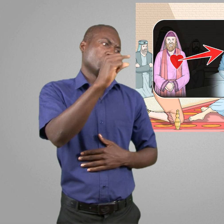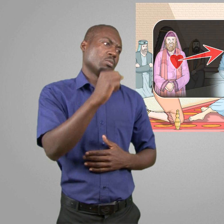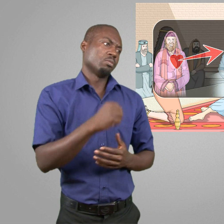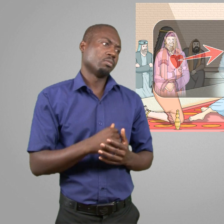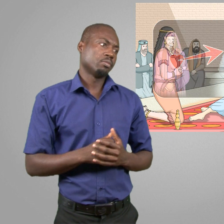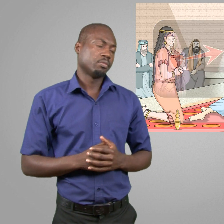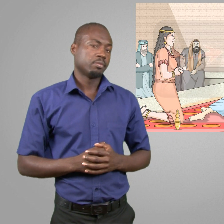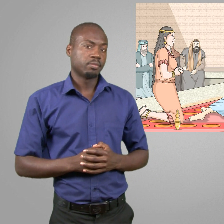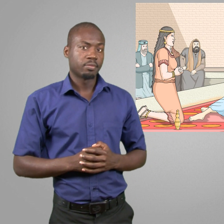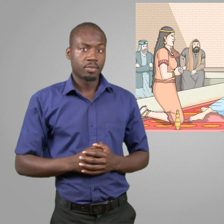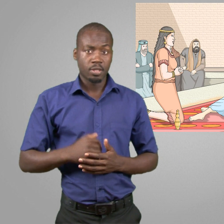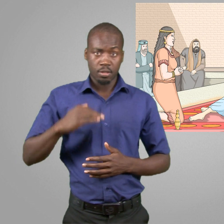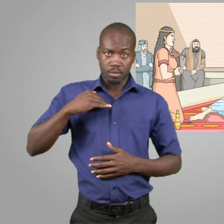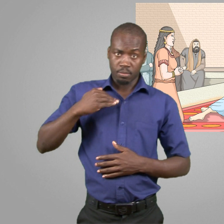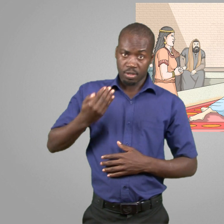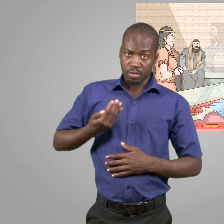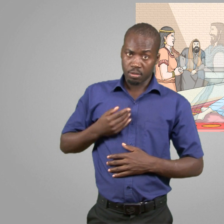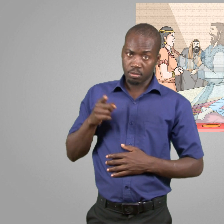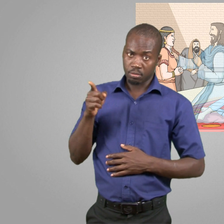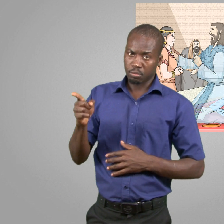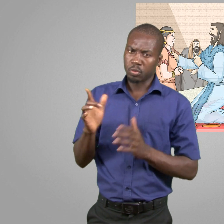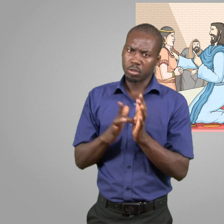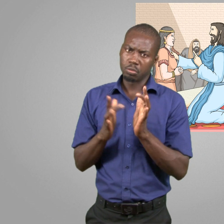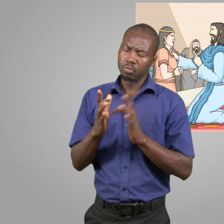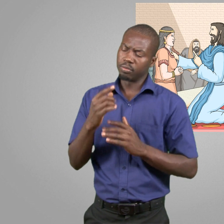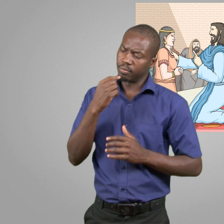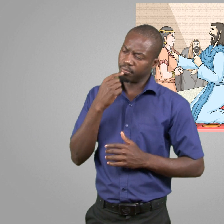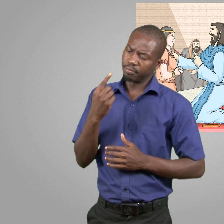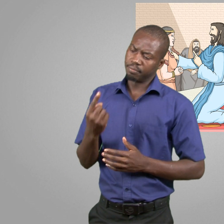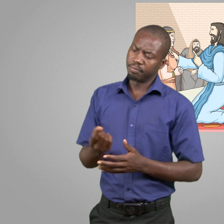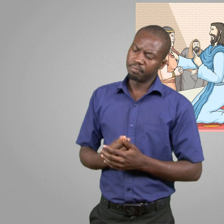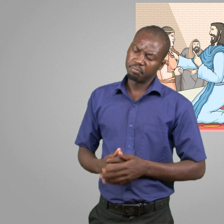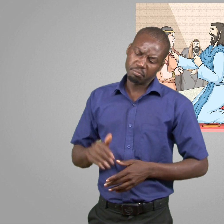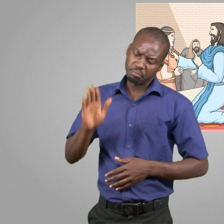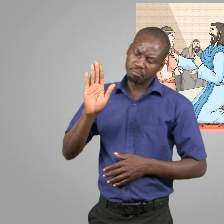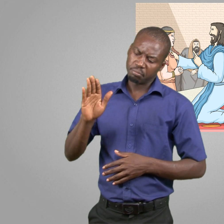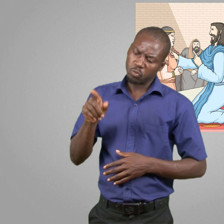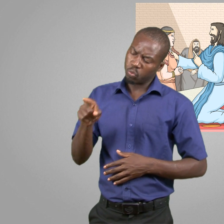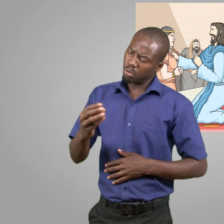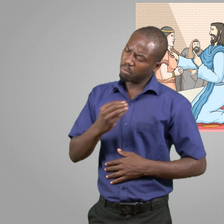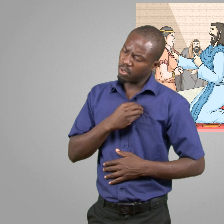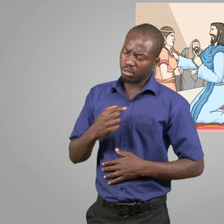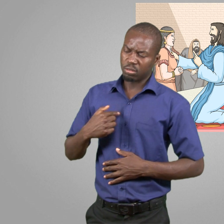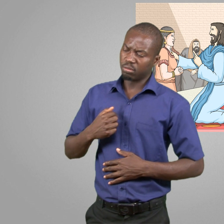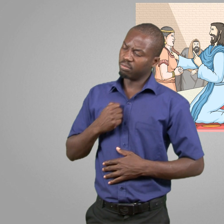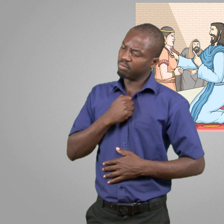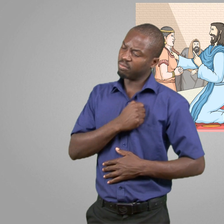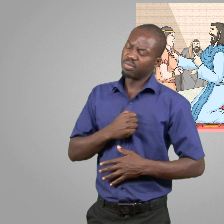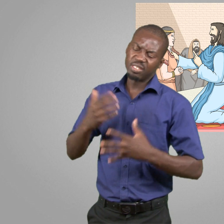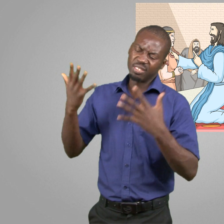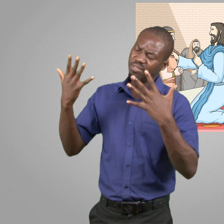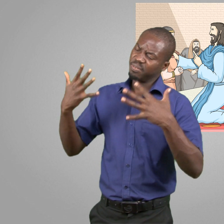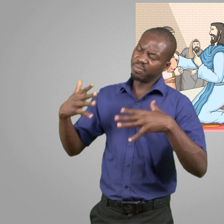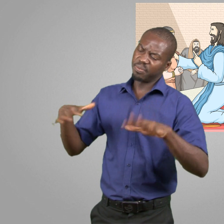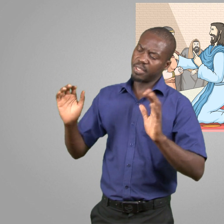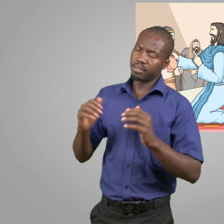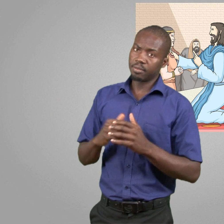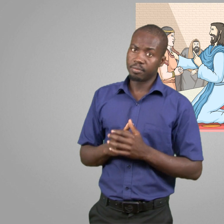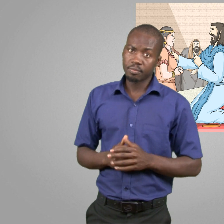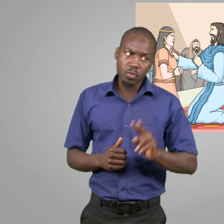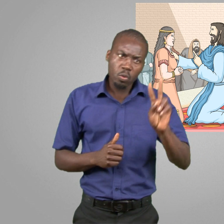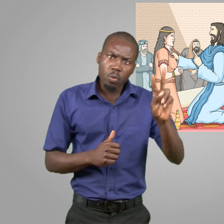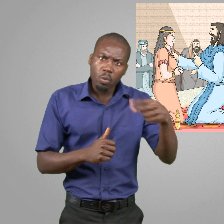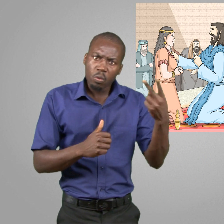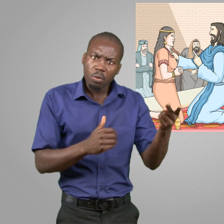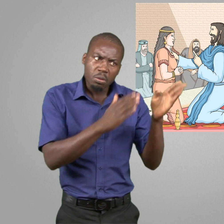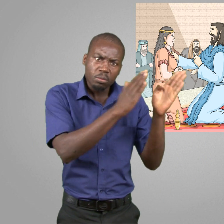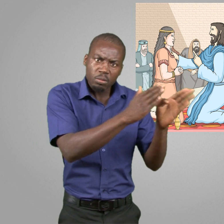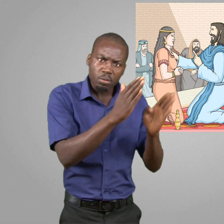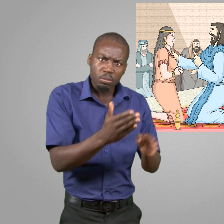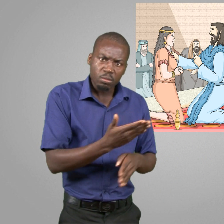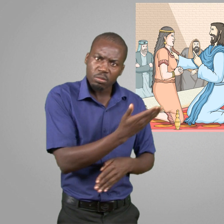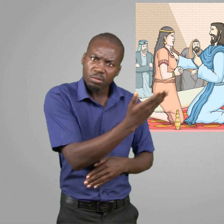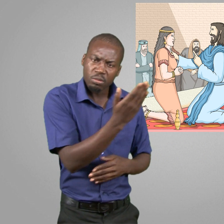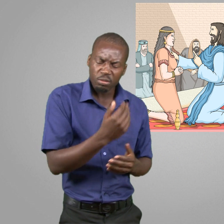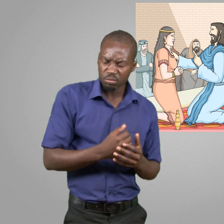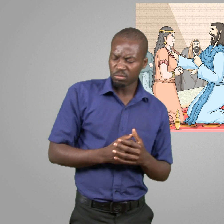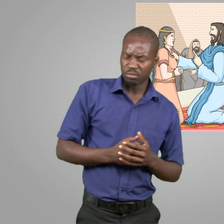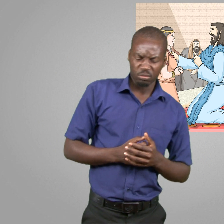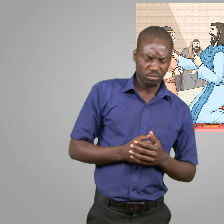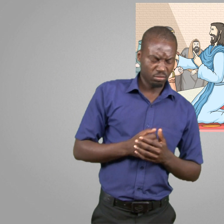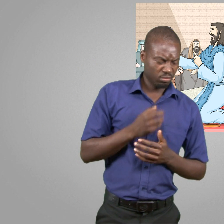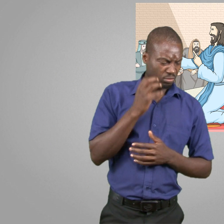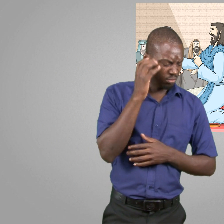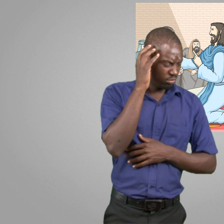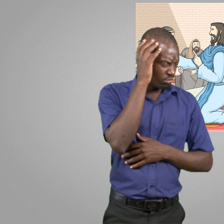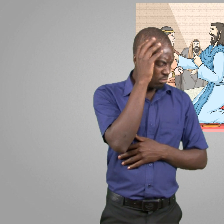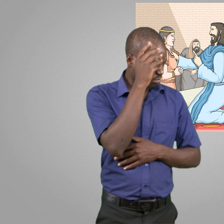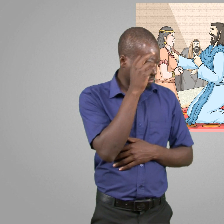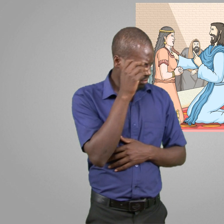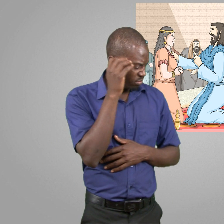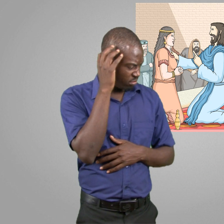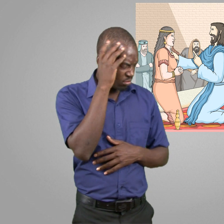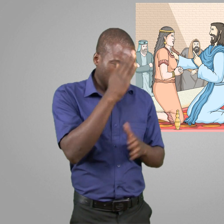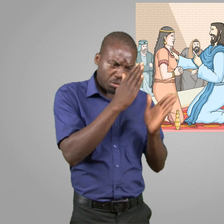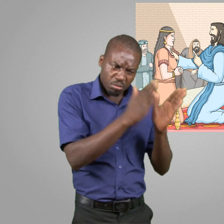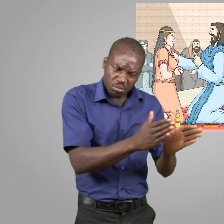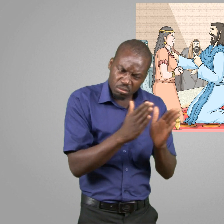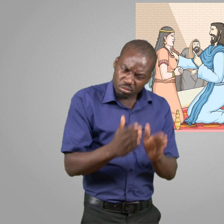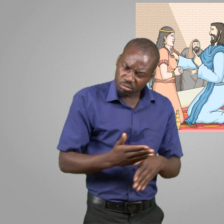Then Jesus said to her, “Your sins are forgiven.”